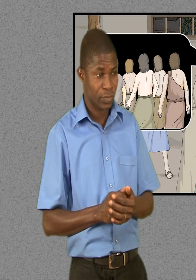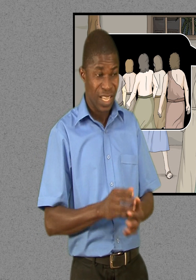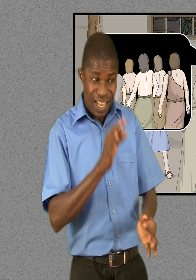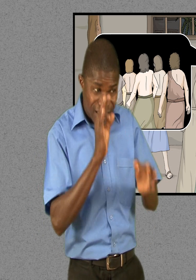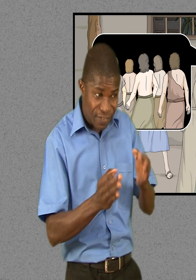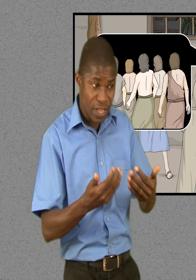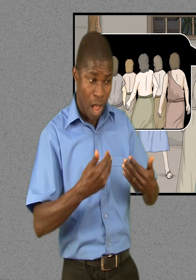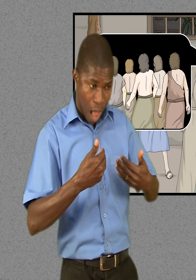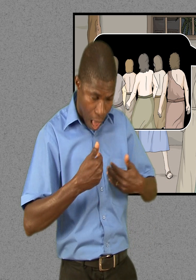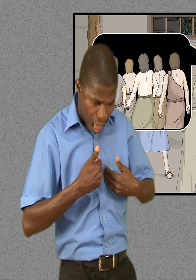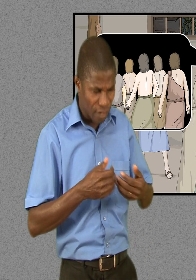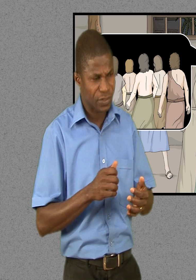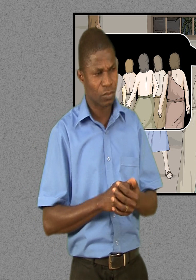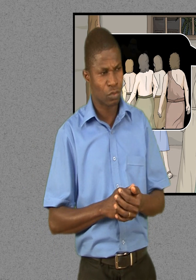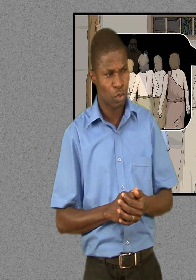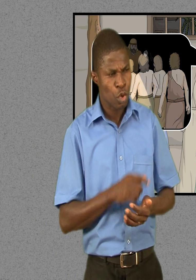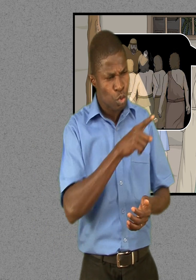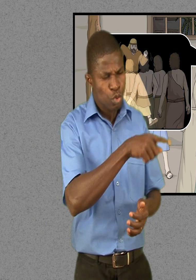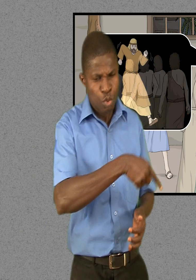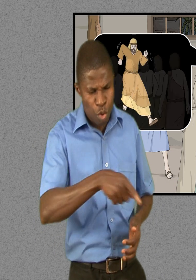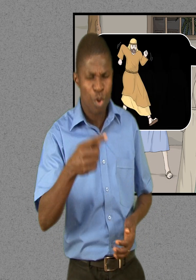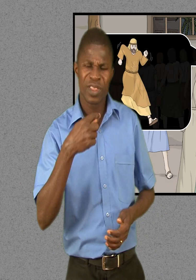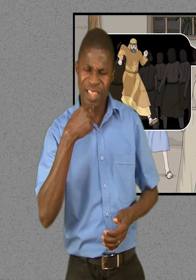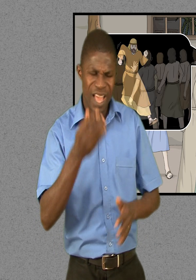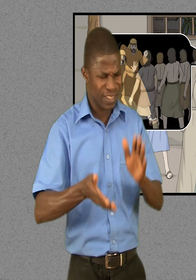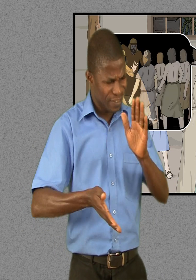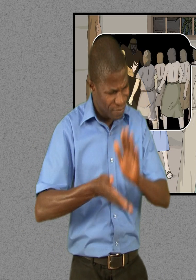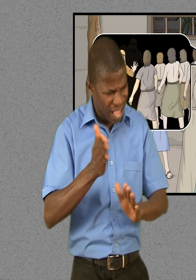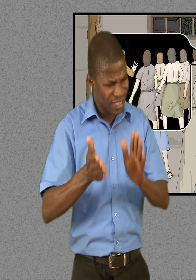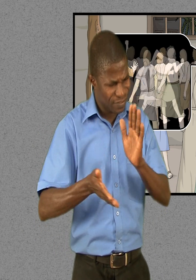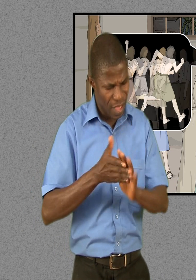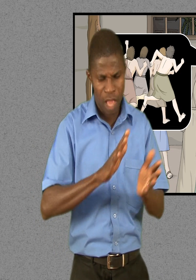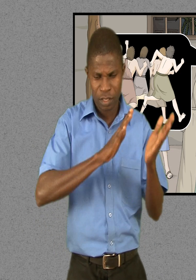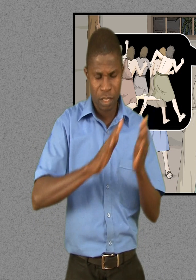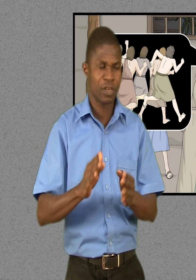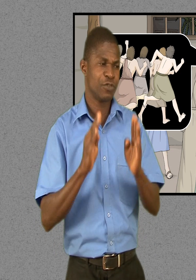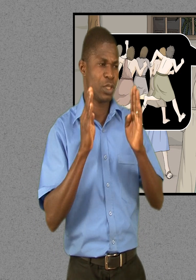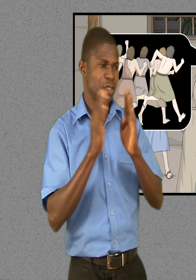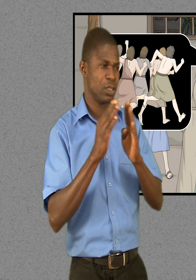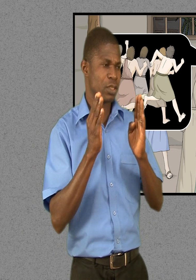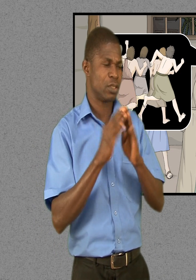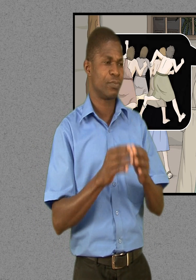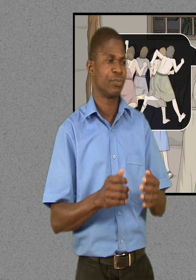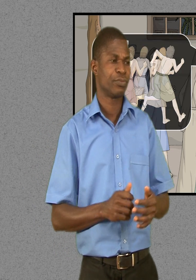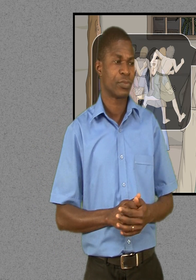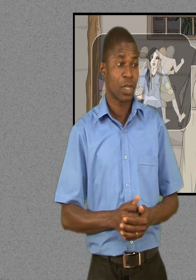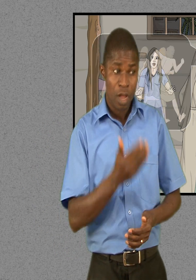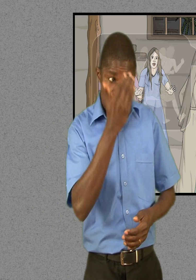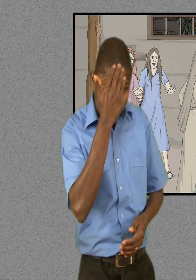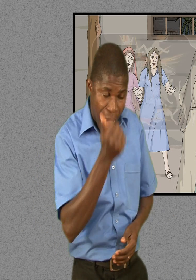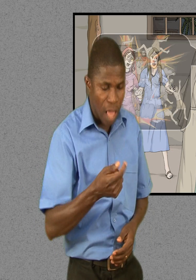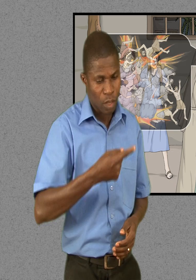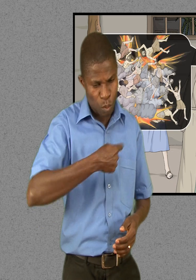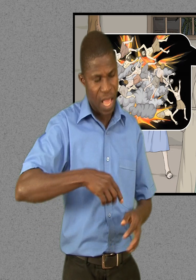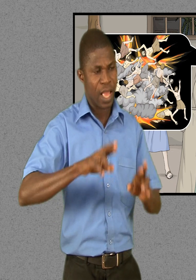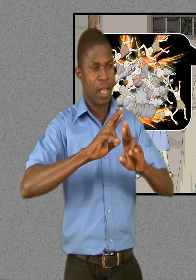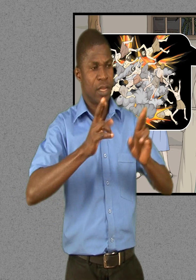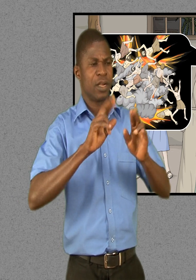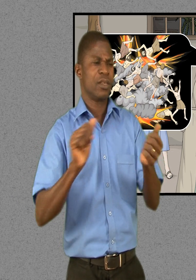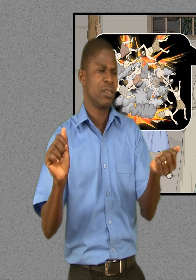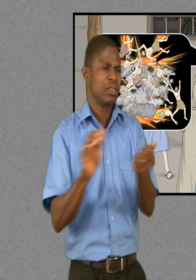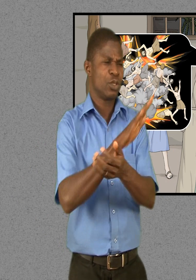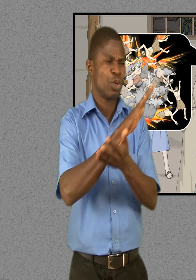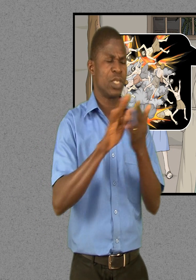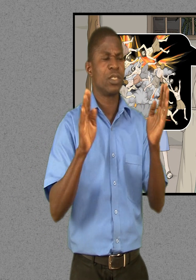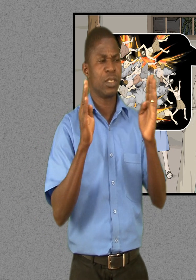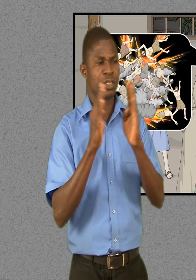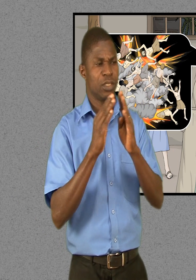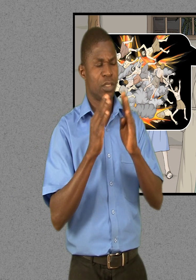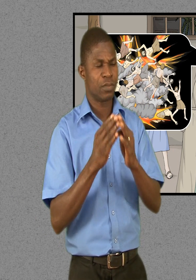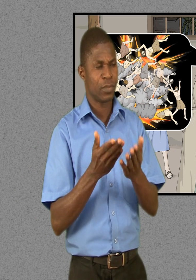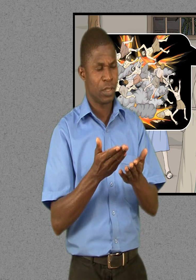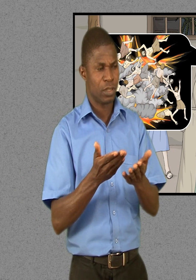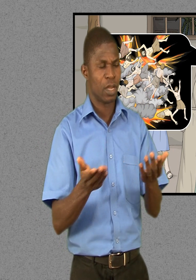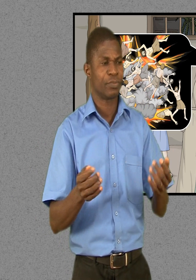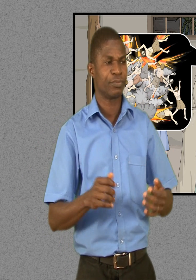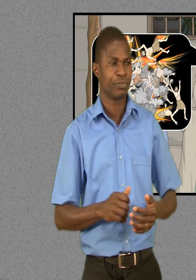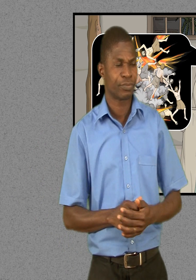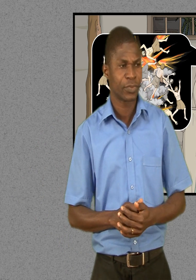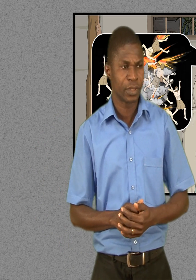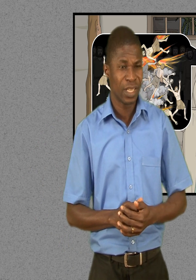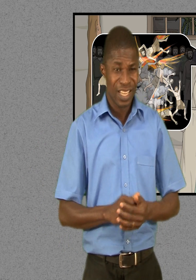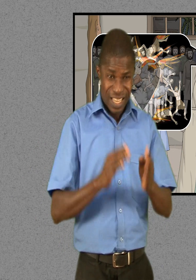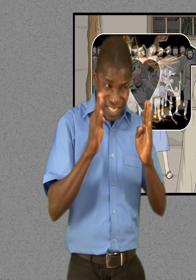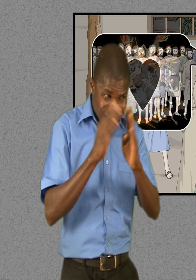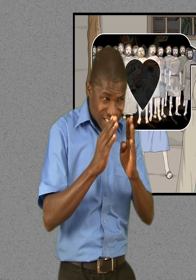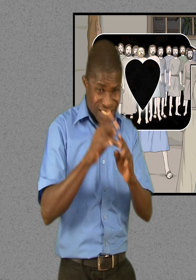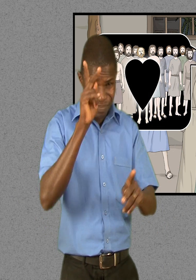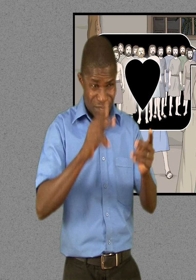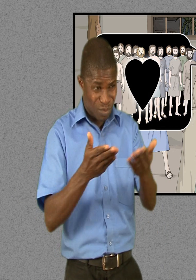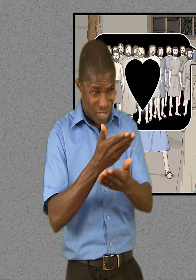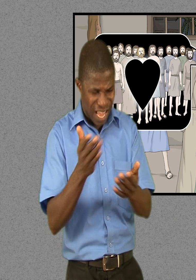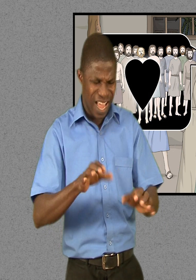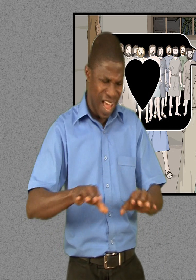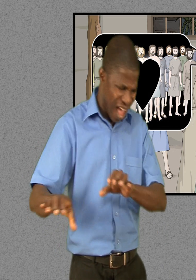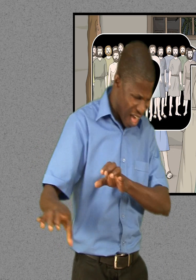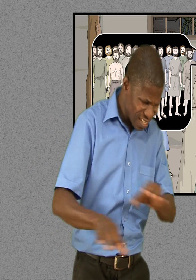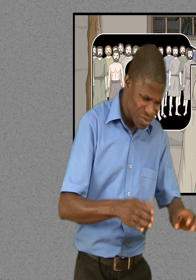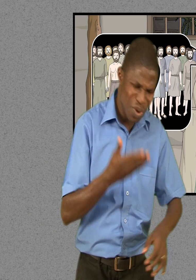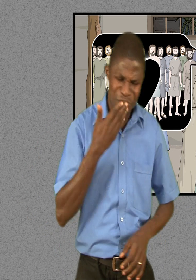Get them out of here, because we are about to destroy this place.